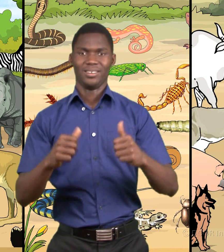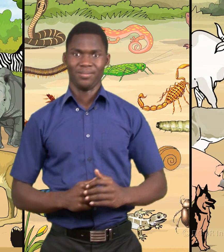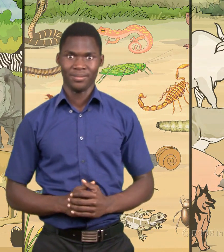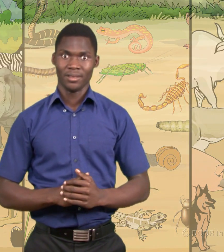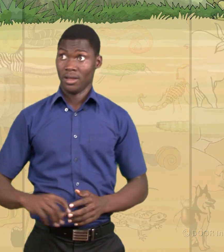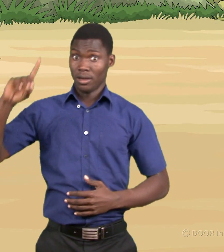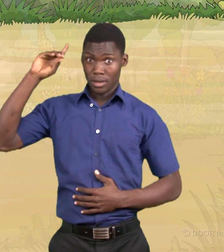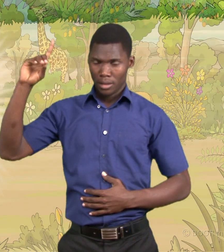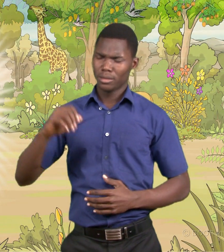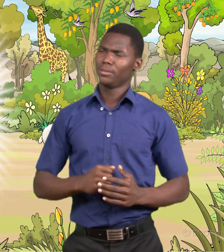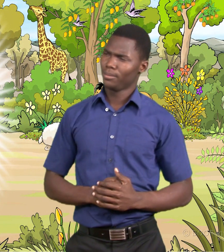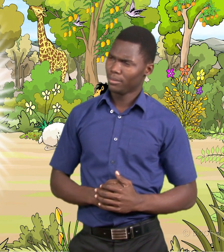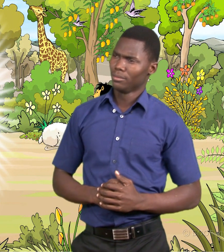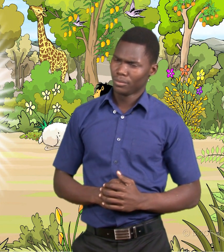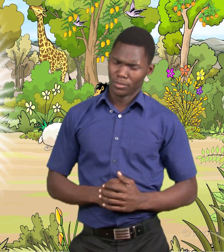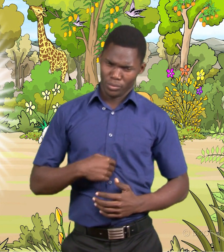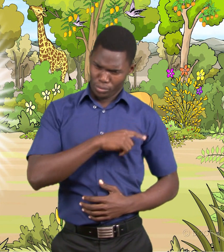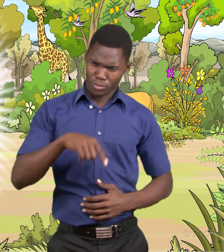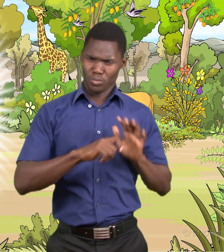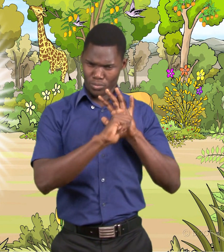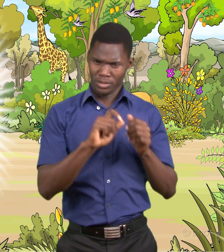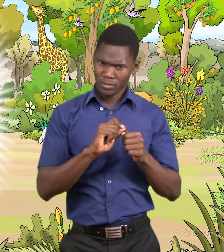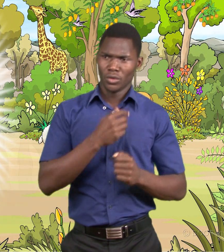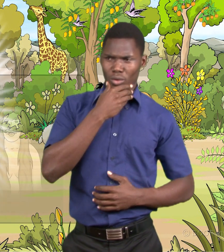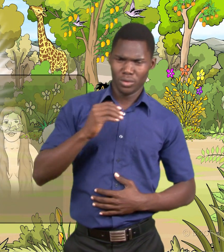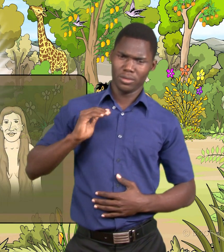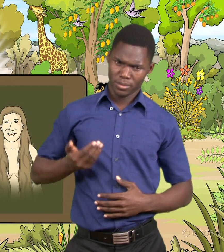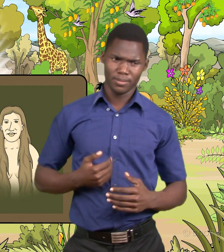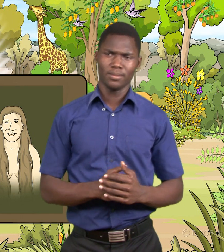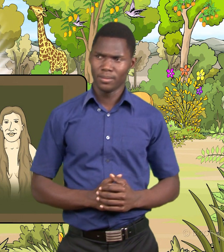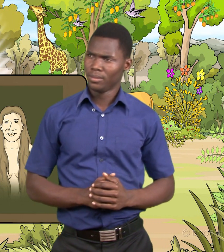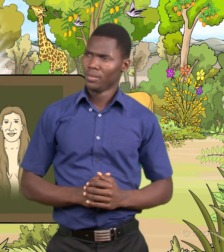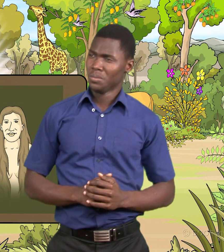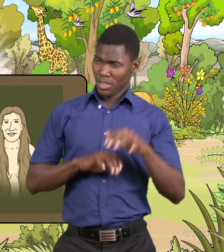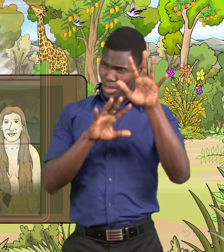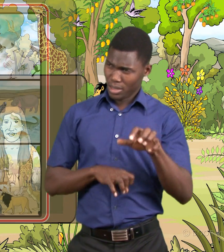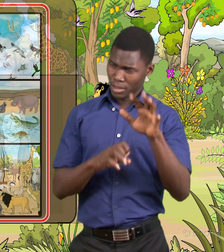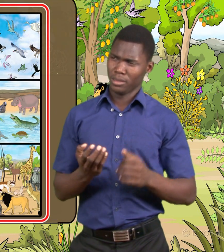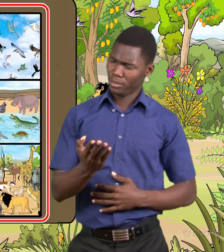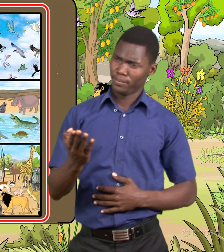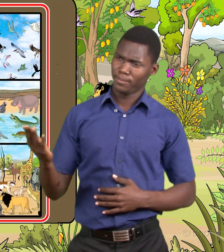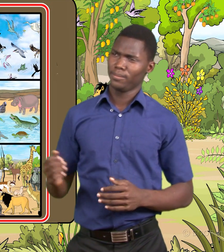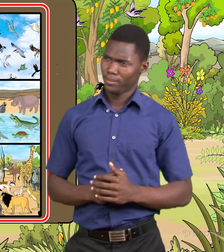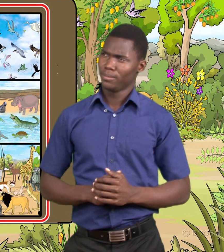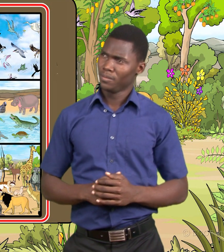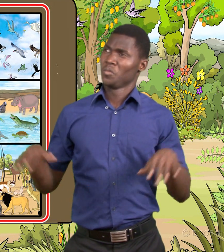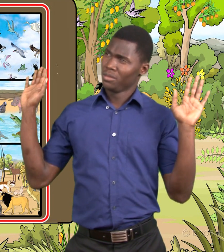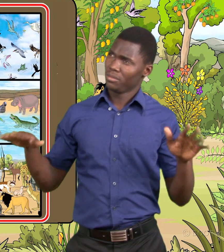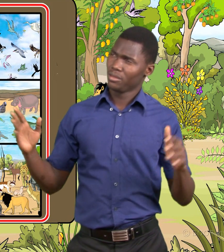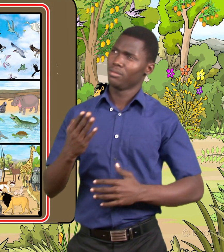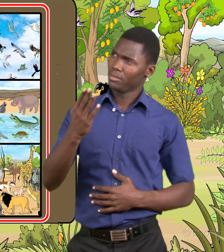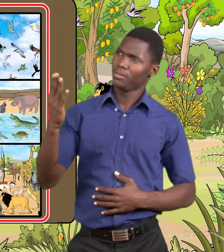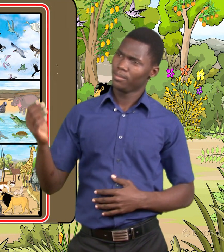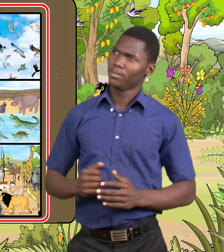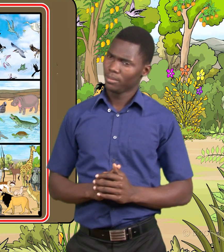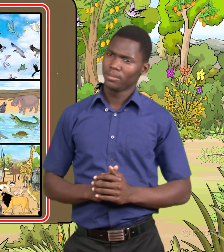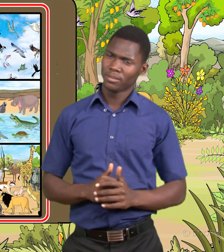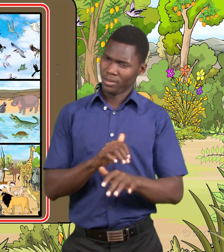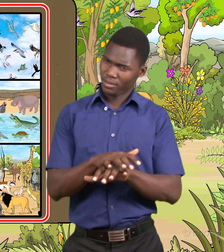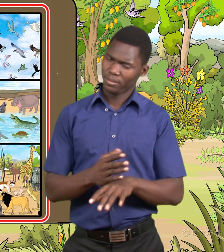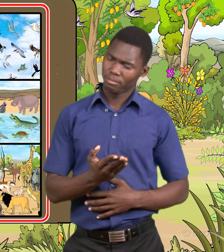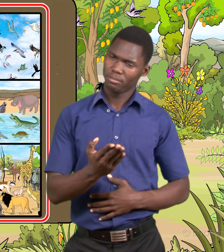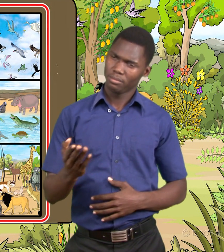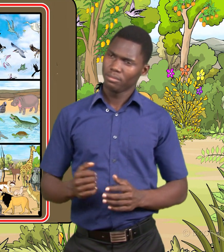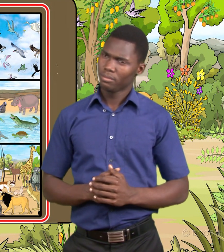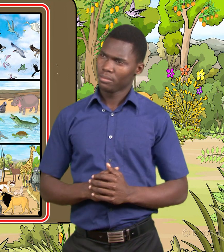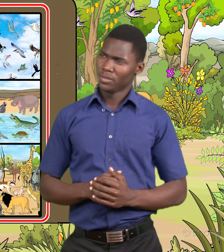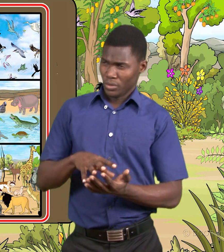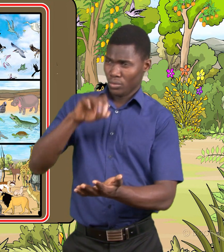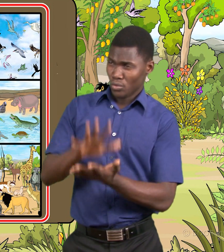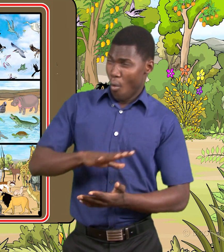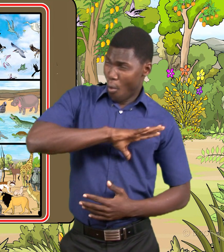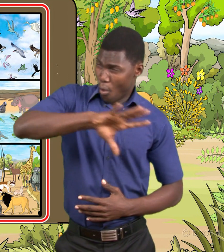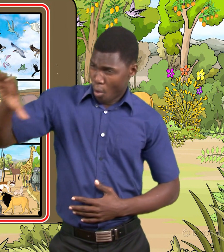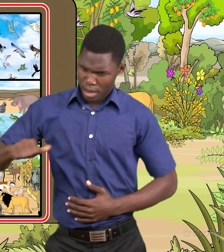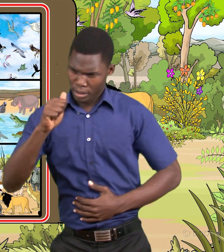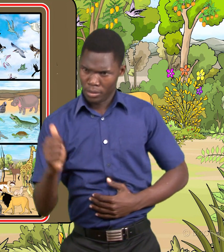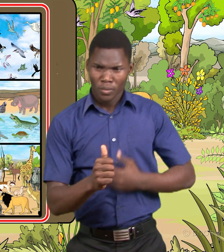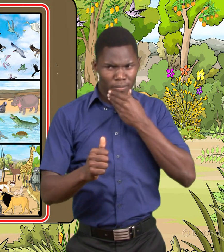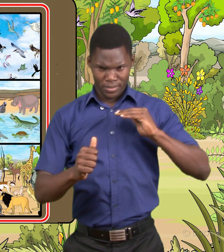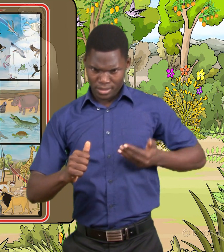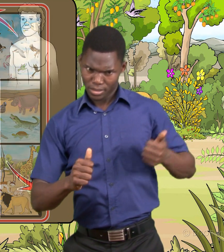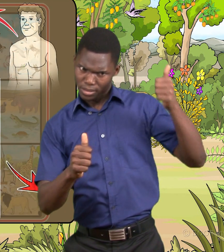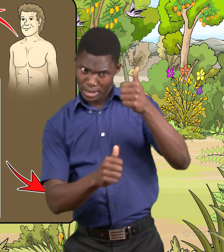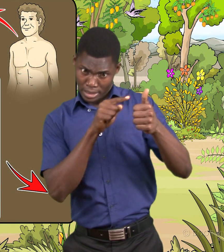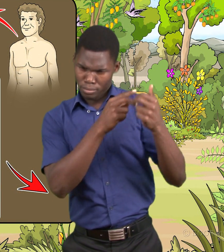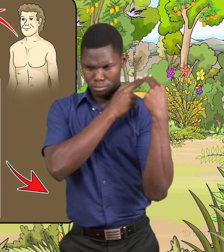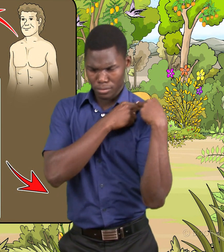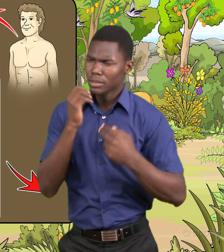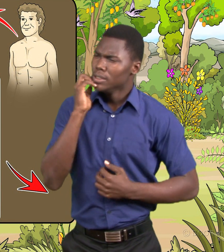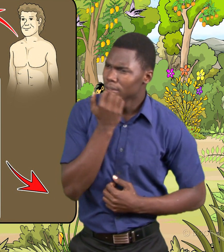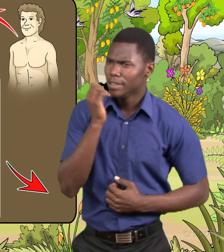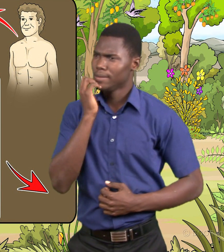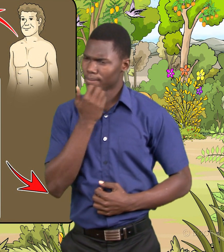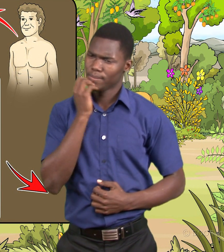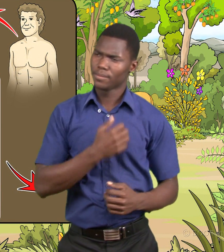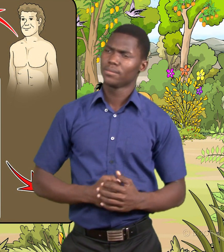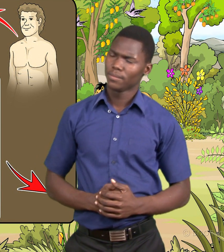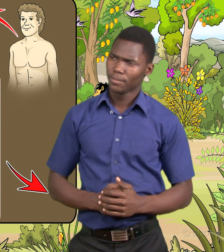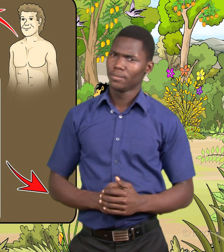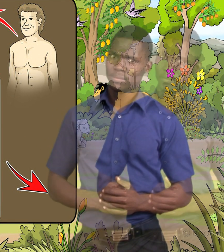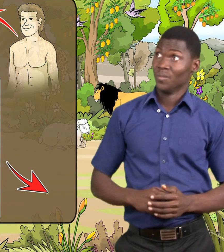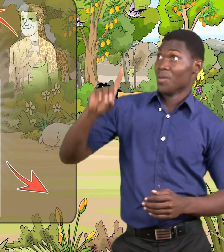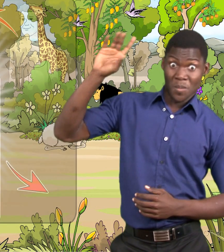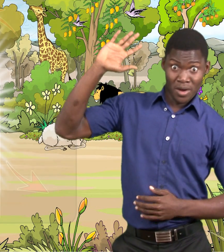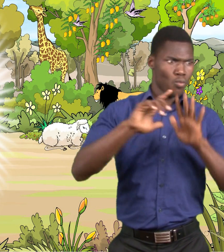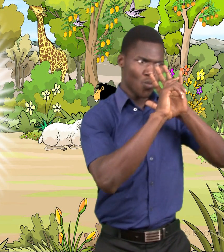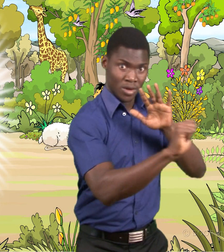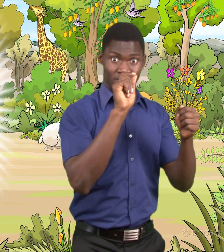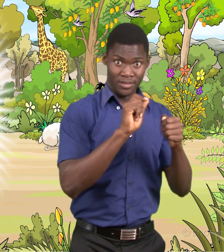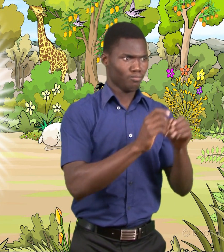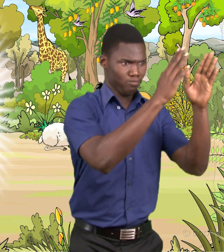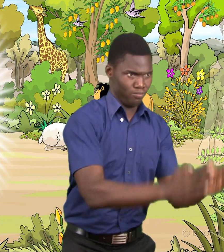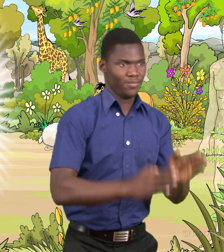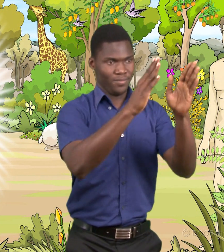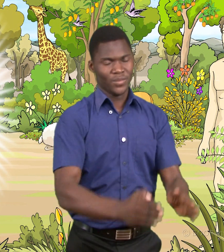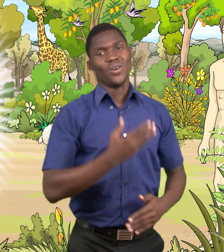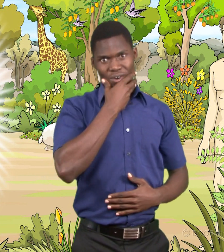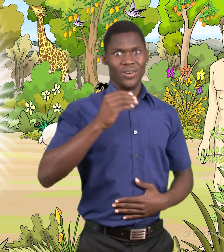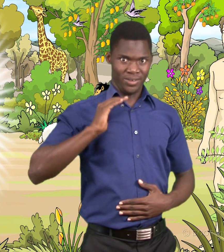Then God said, “Let Us make man in Our image, after Our likeness, to rule over the fish of the sea and the birds of the air, over the livestock, and over all the earth itself and every creature that crawls upon it.”